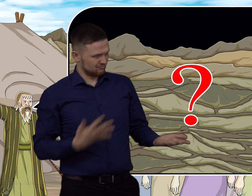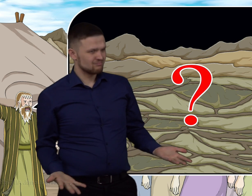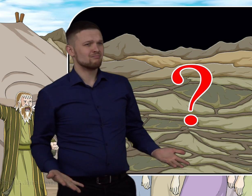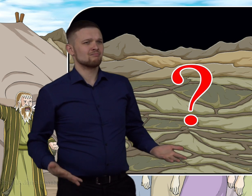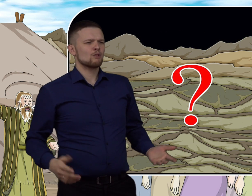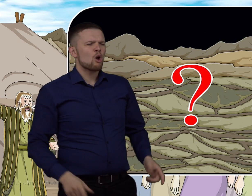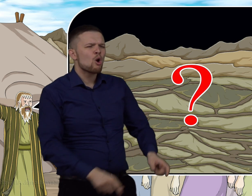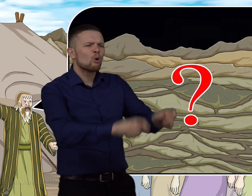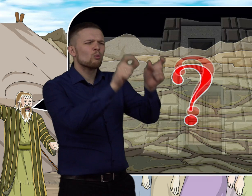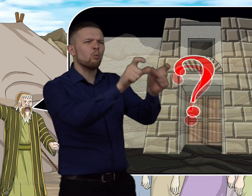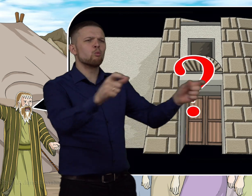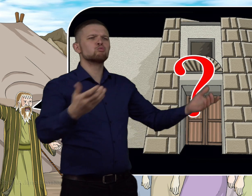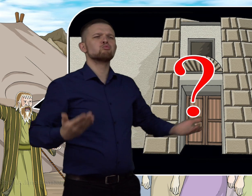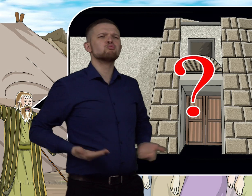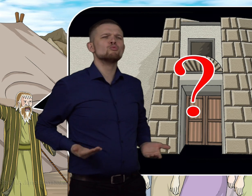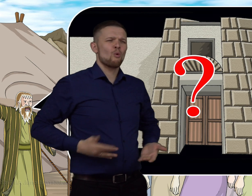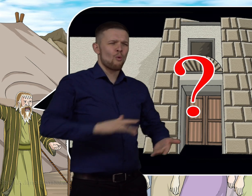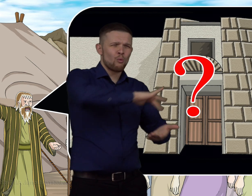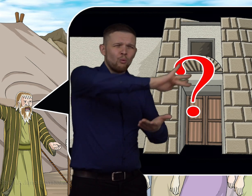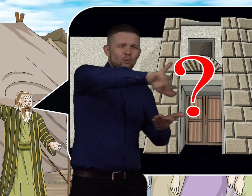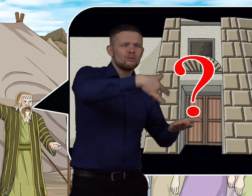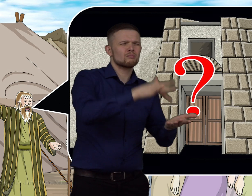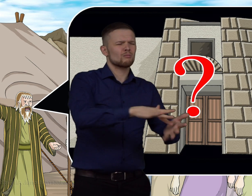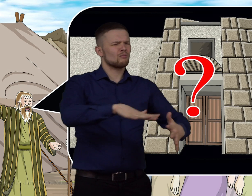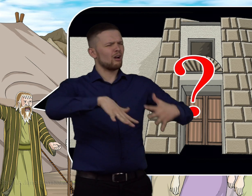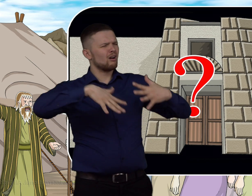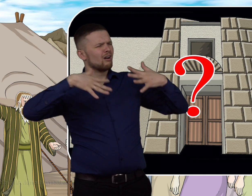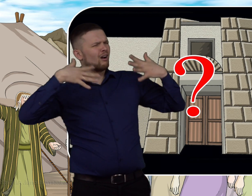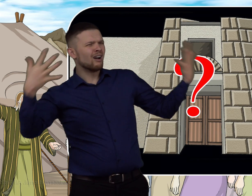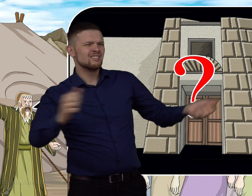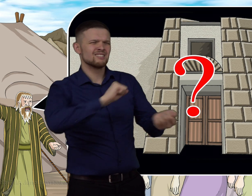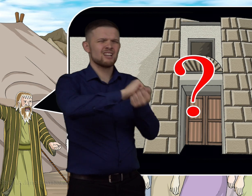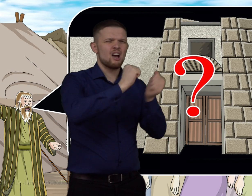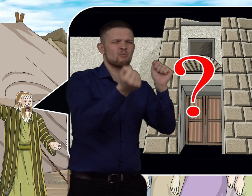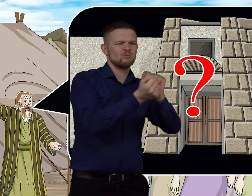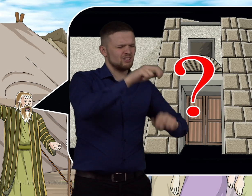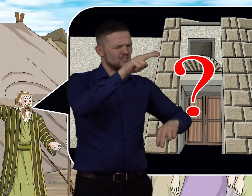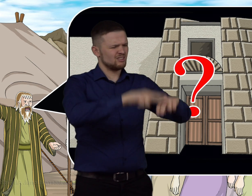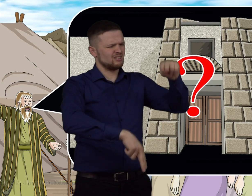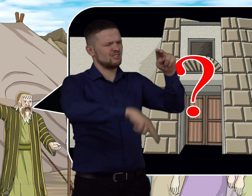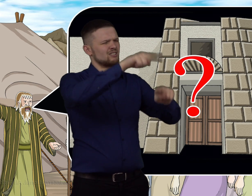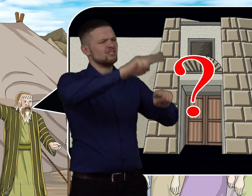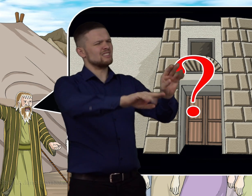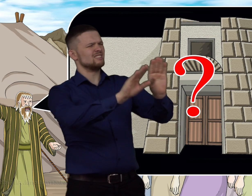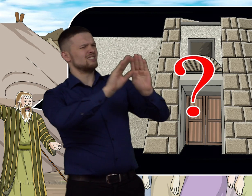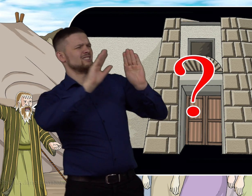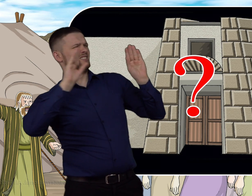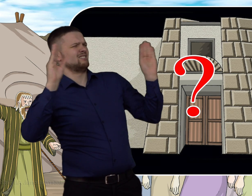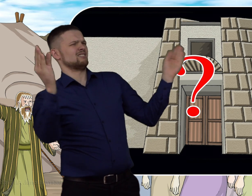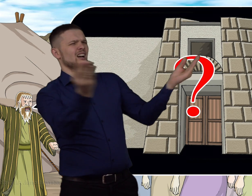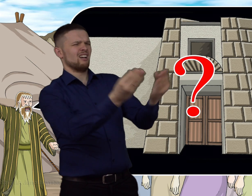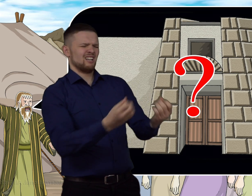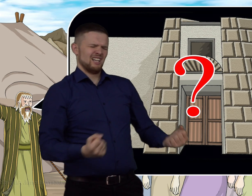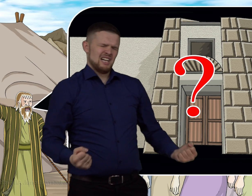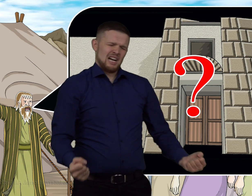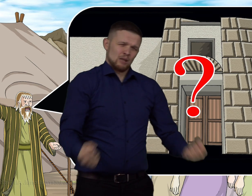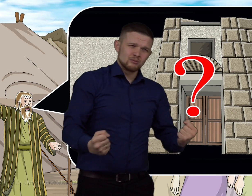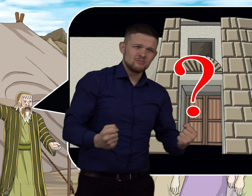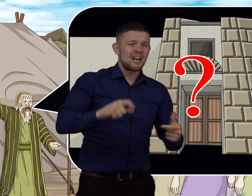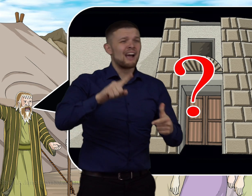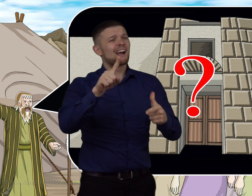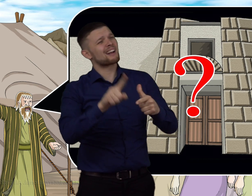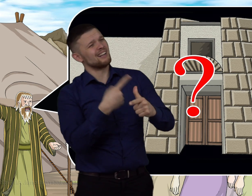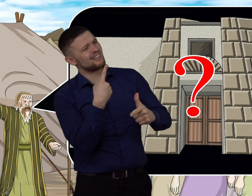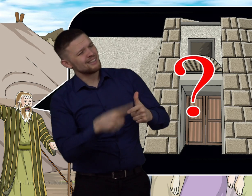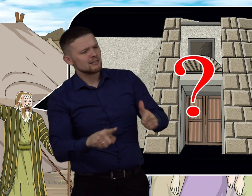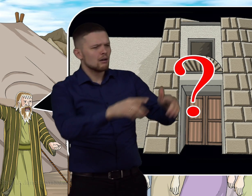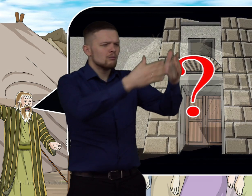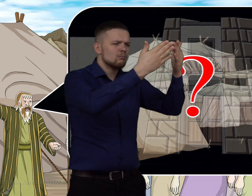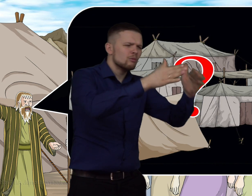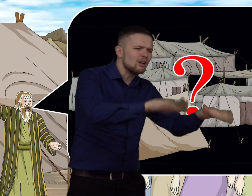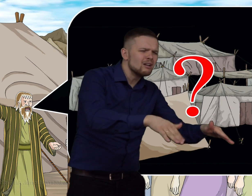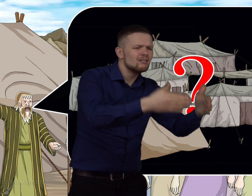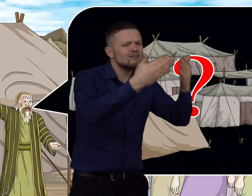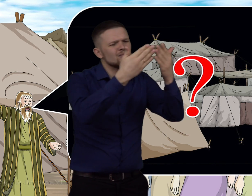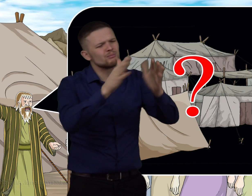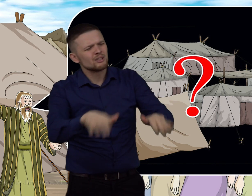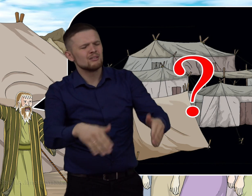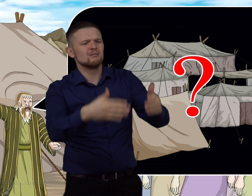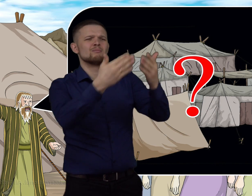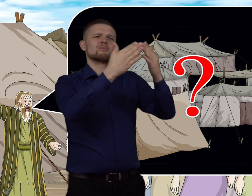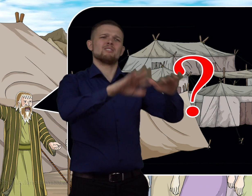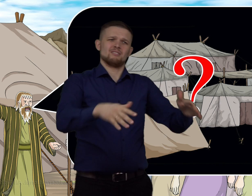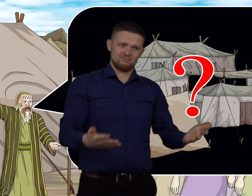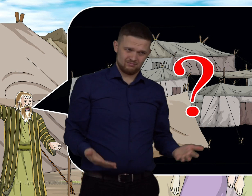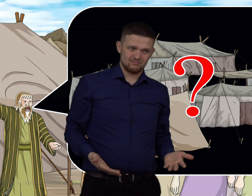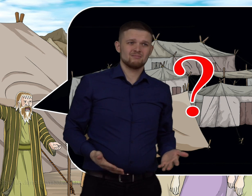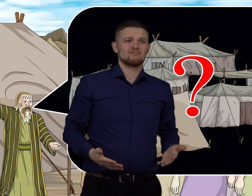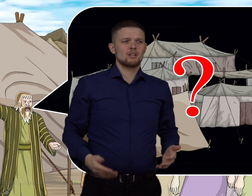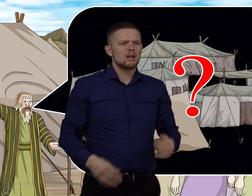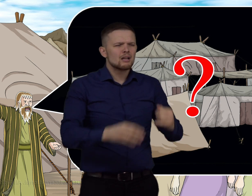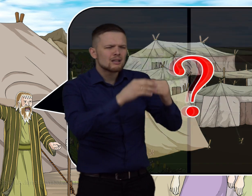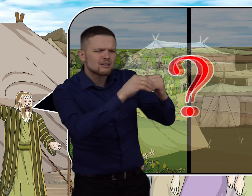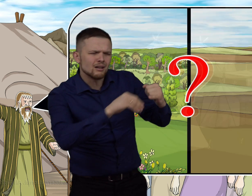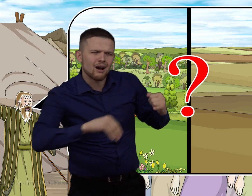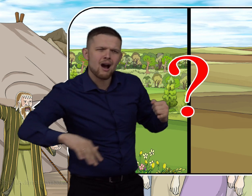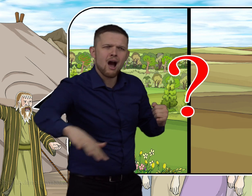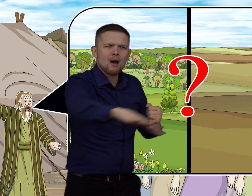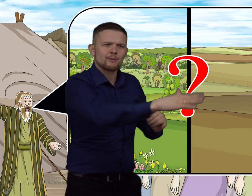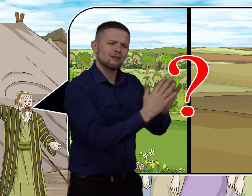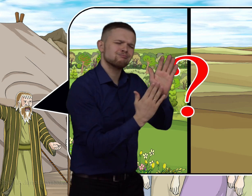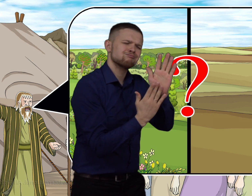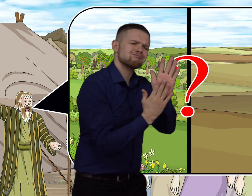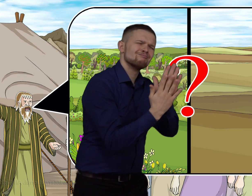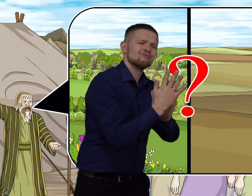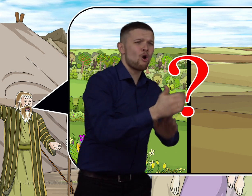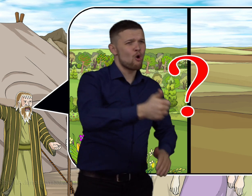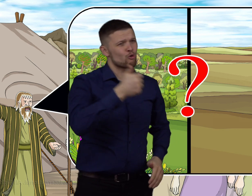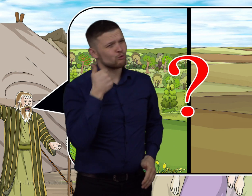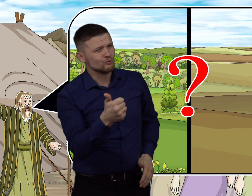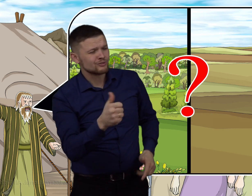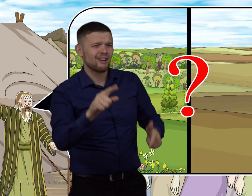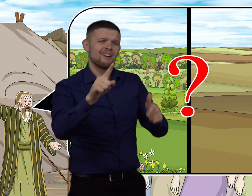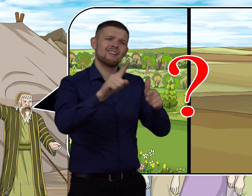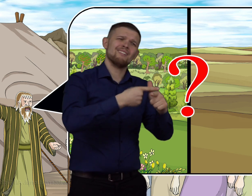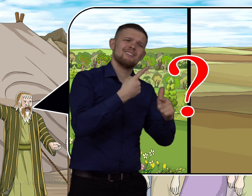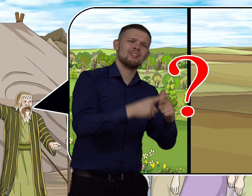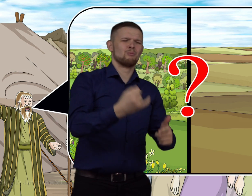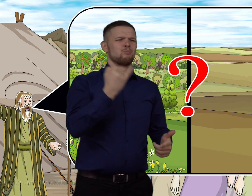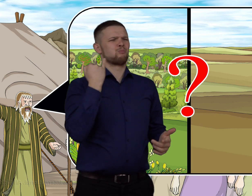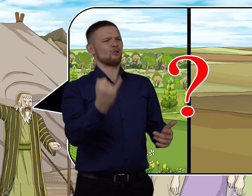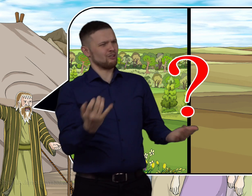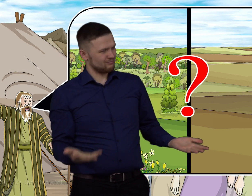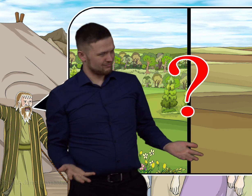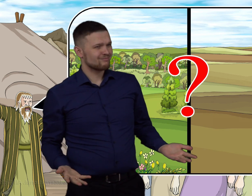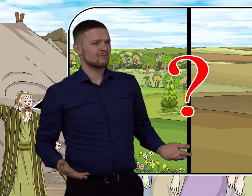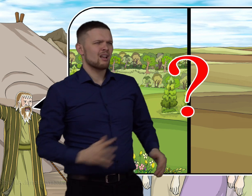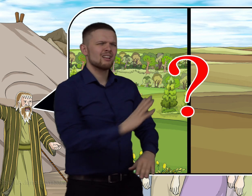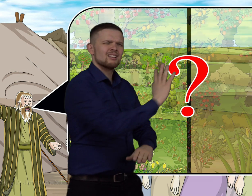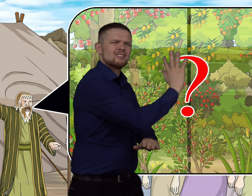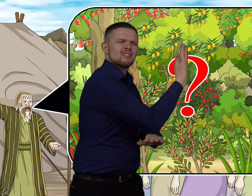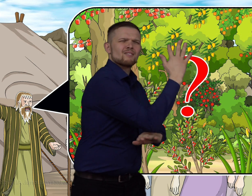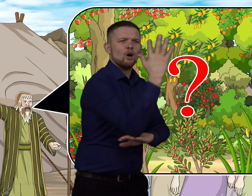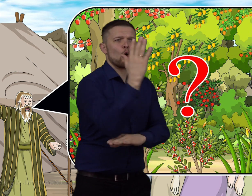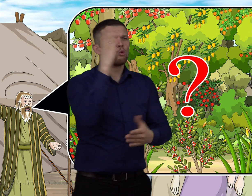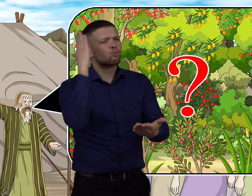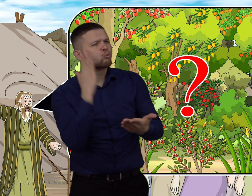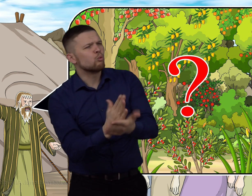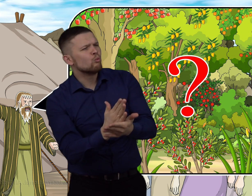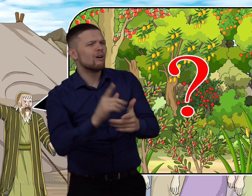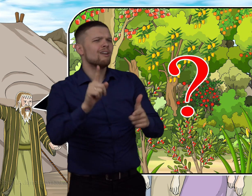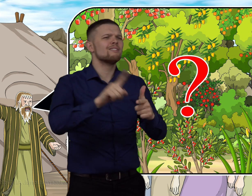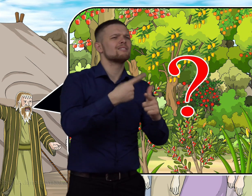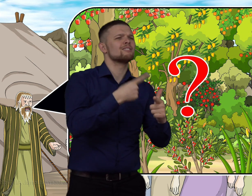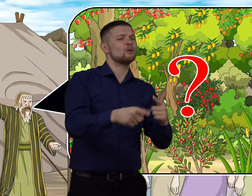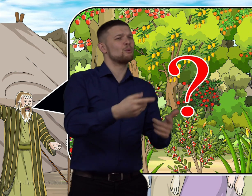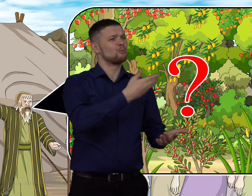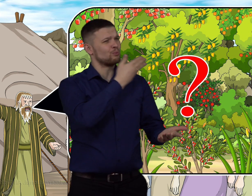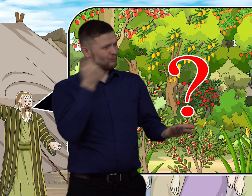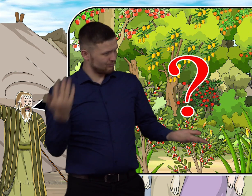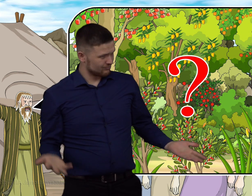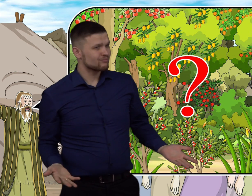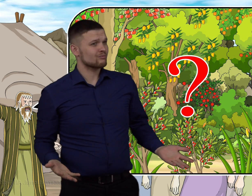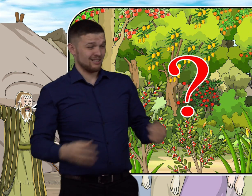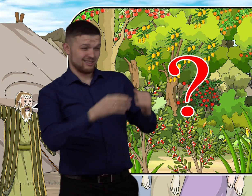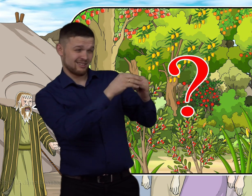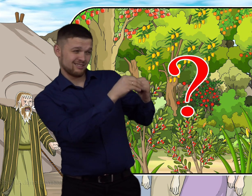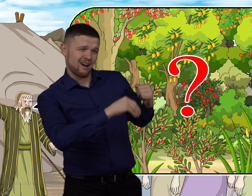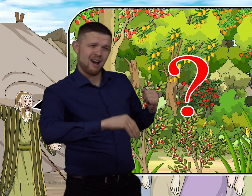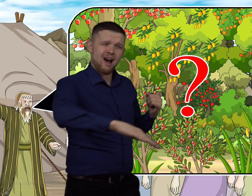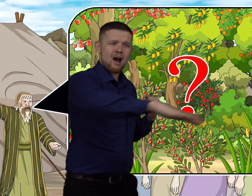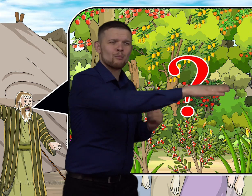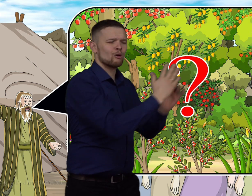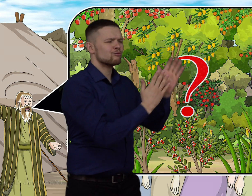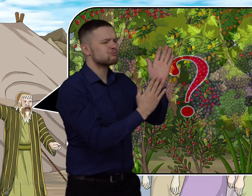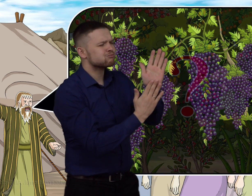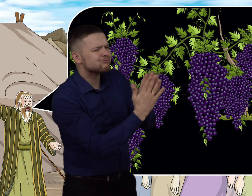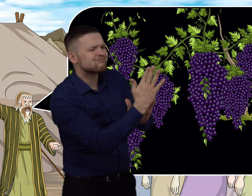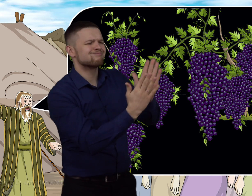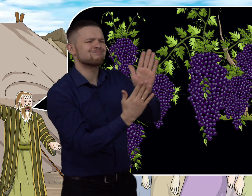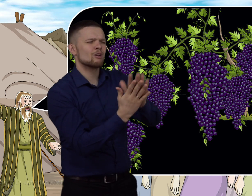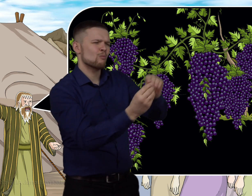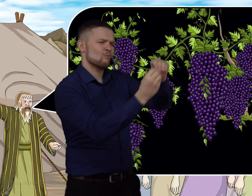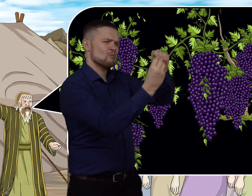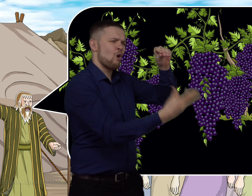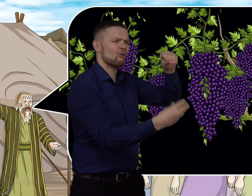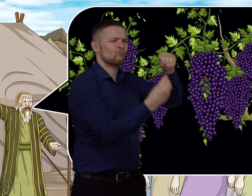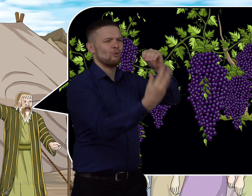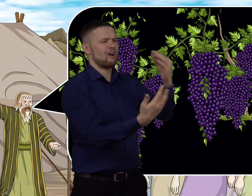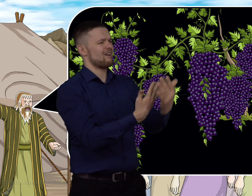Are the cities where they dwell open camps or fortifications? Is the soil fertile or unproductive? Are there trees in it or not?